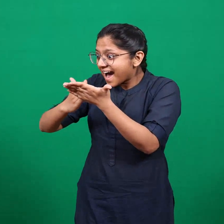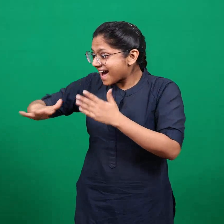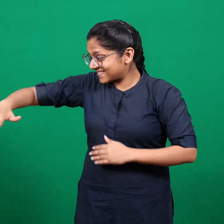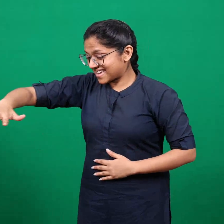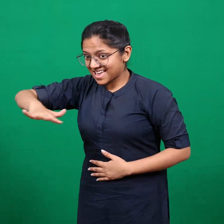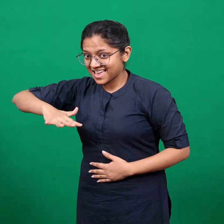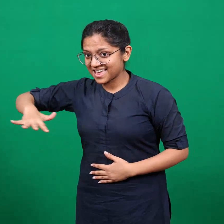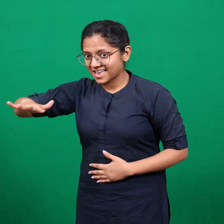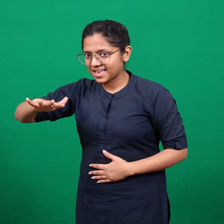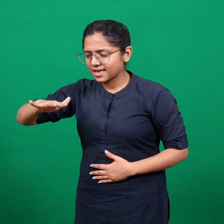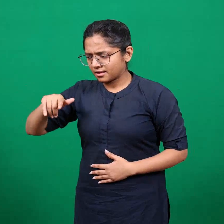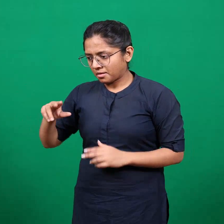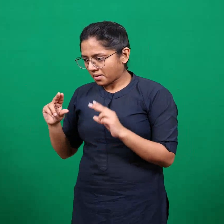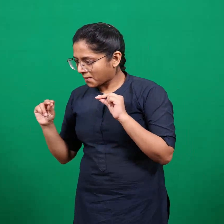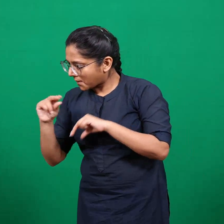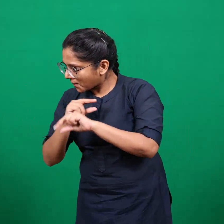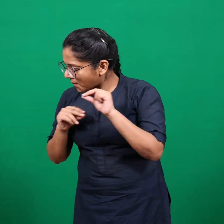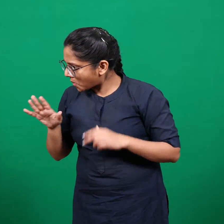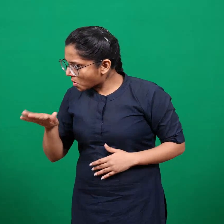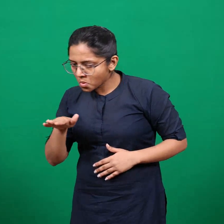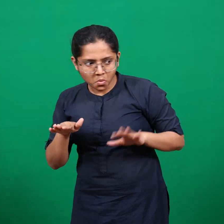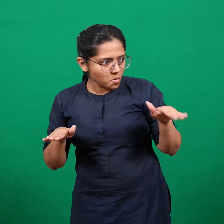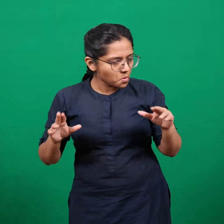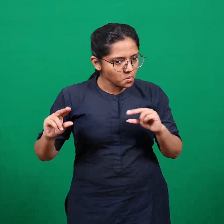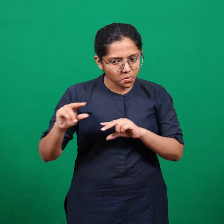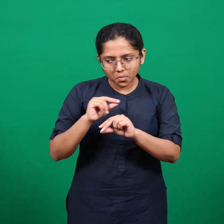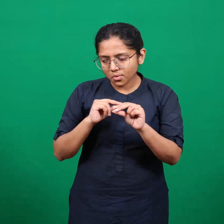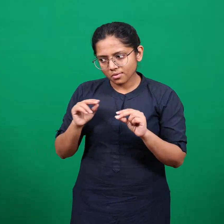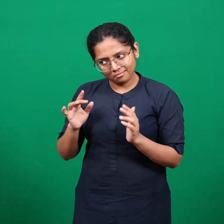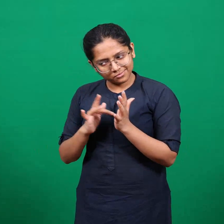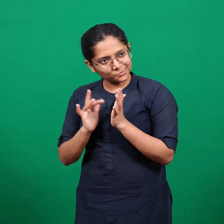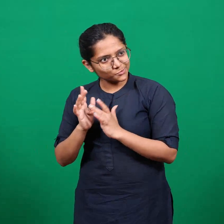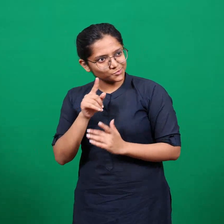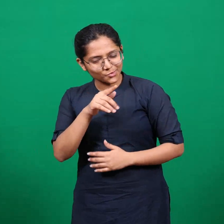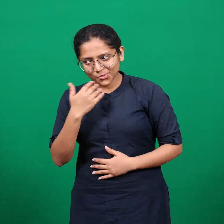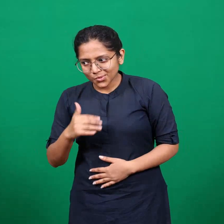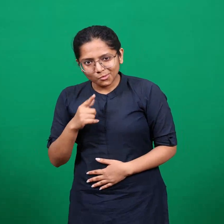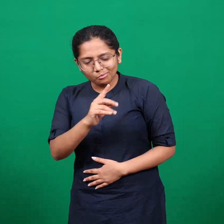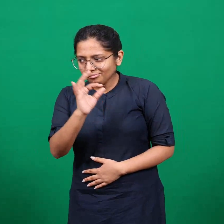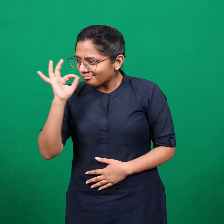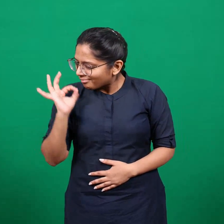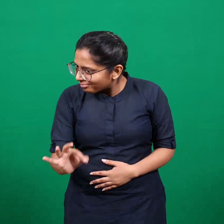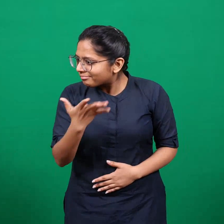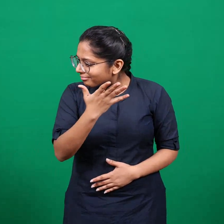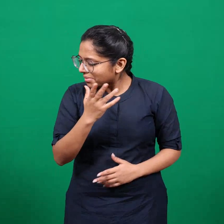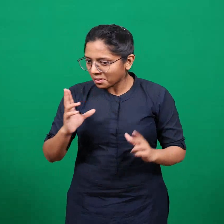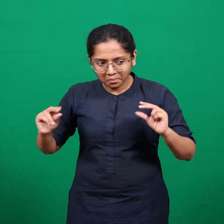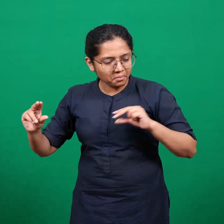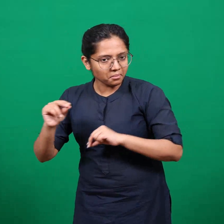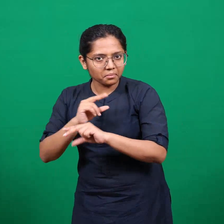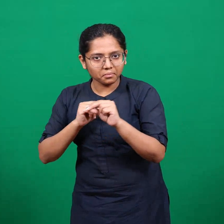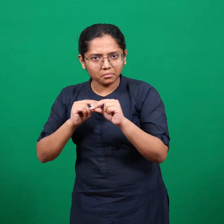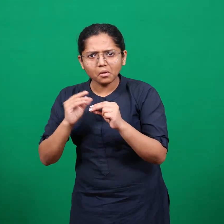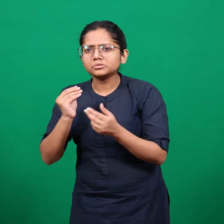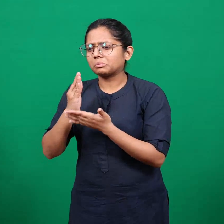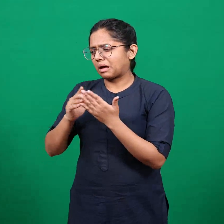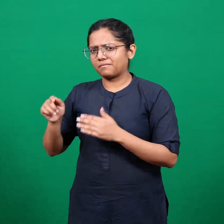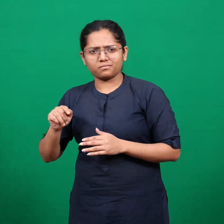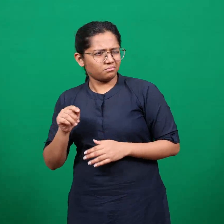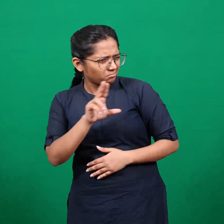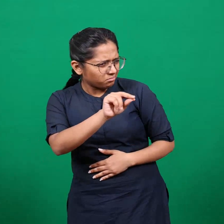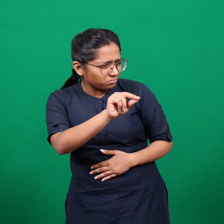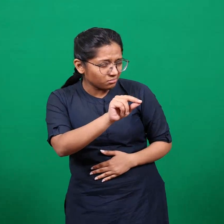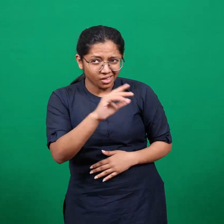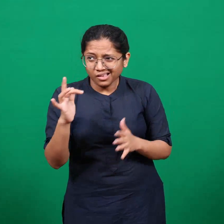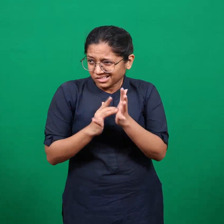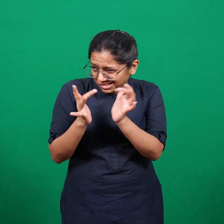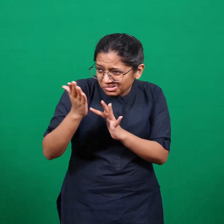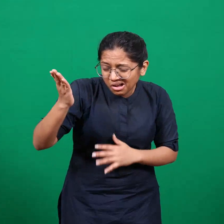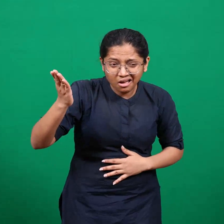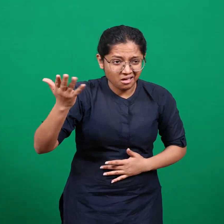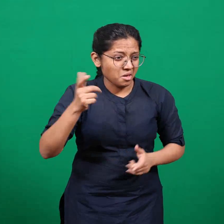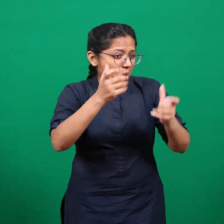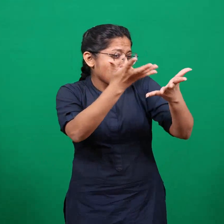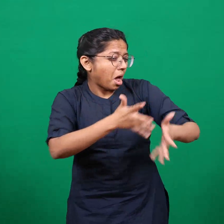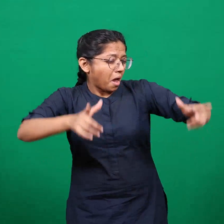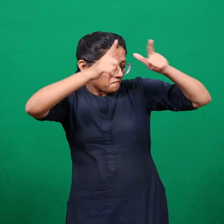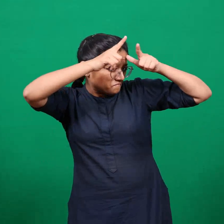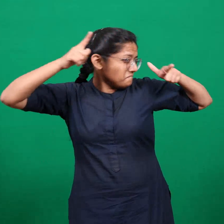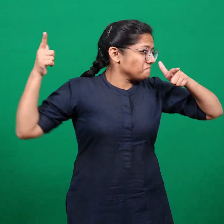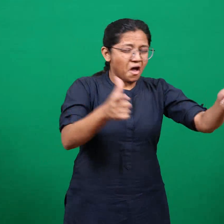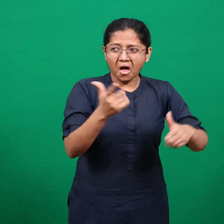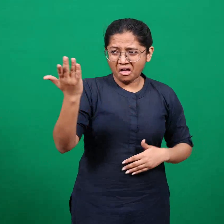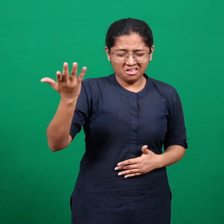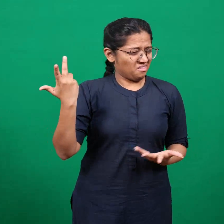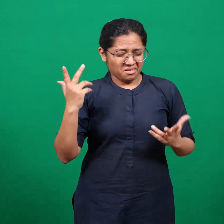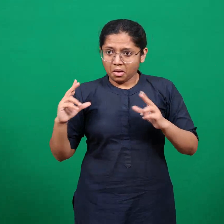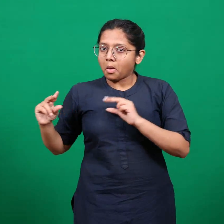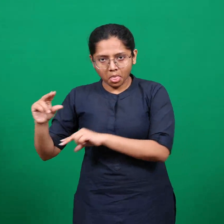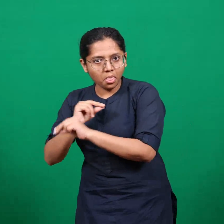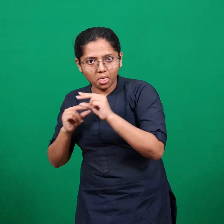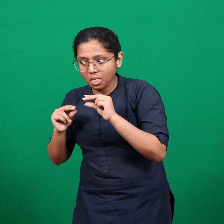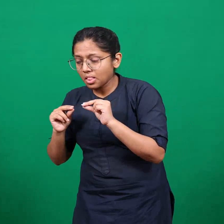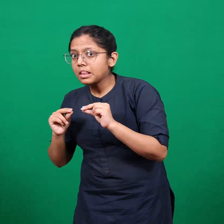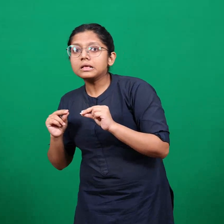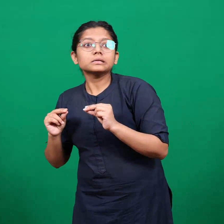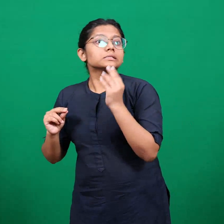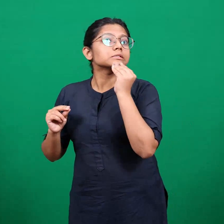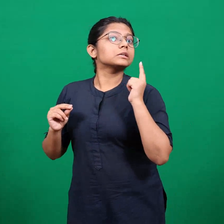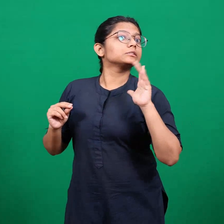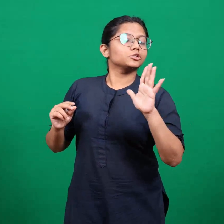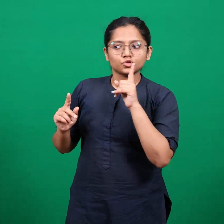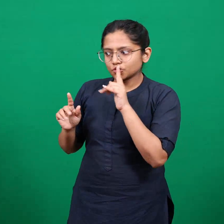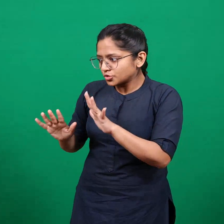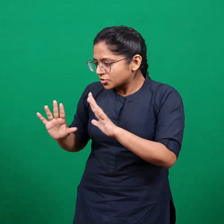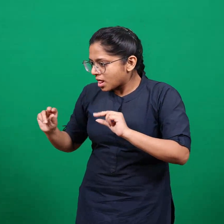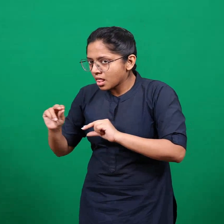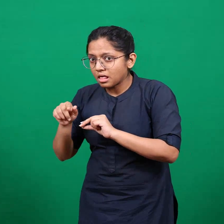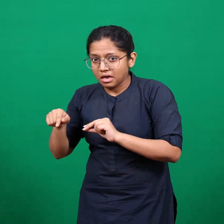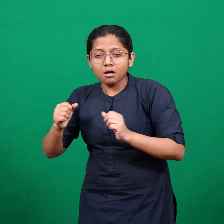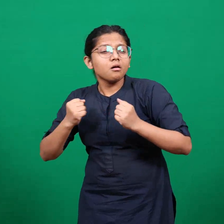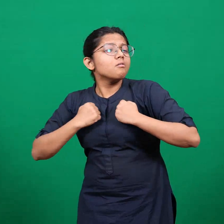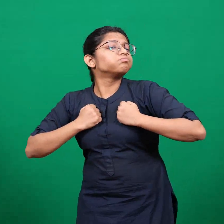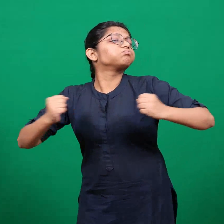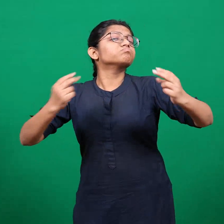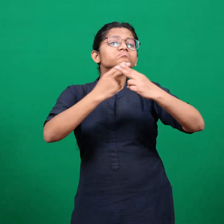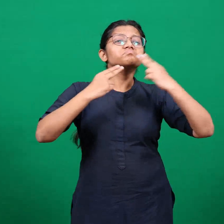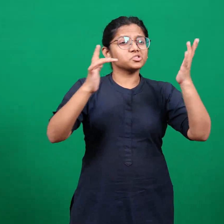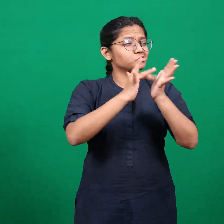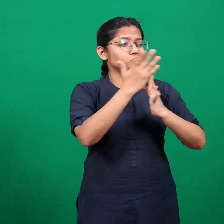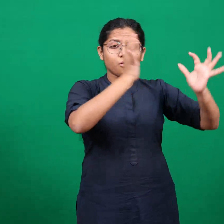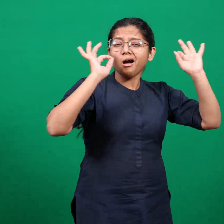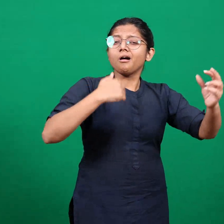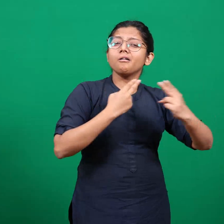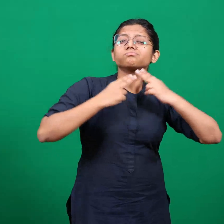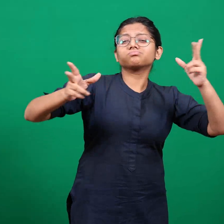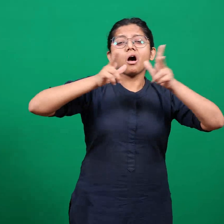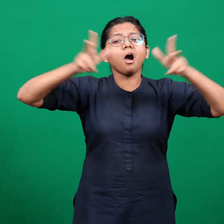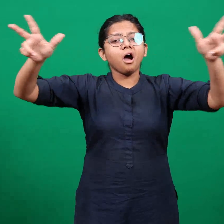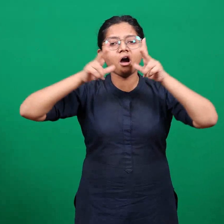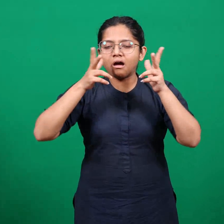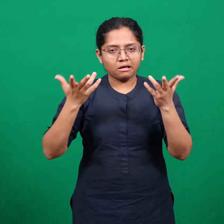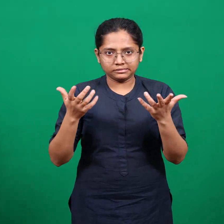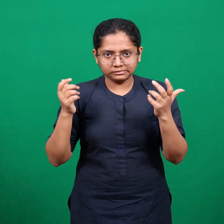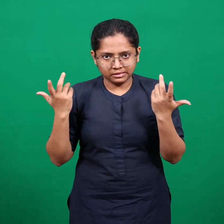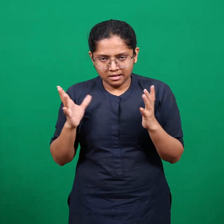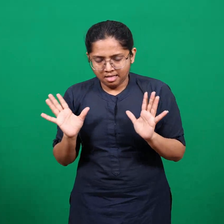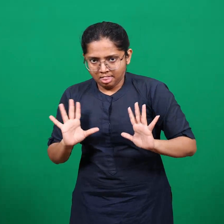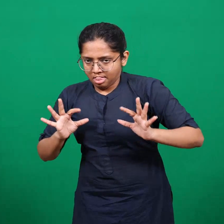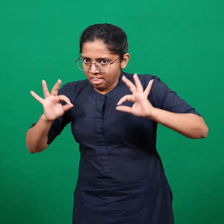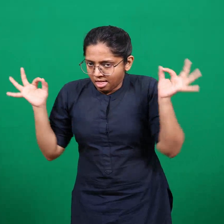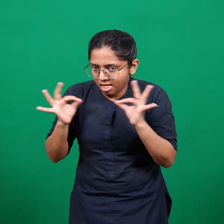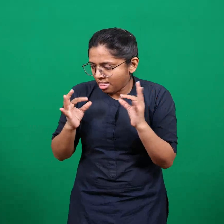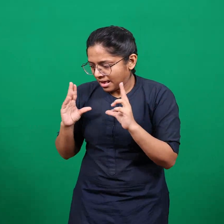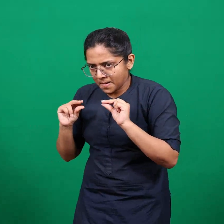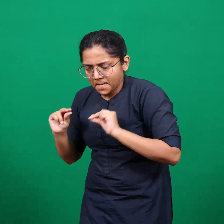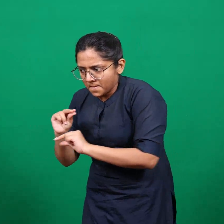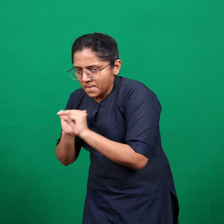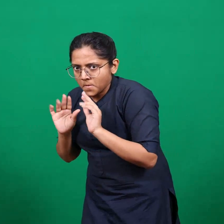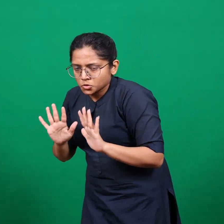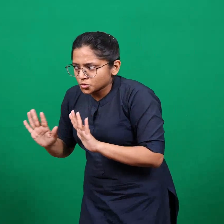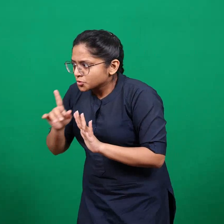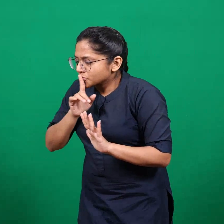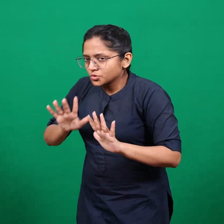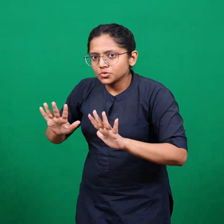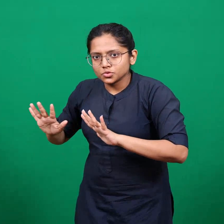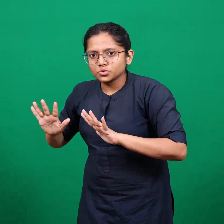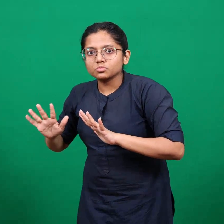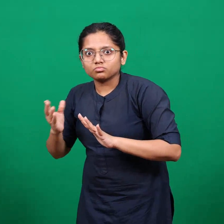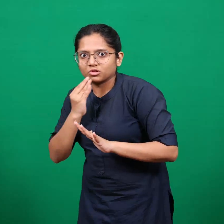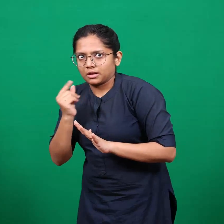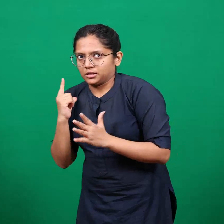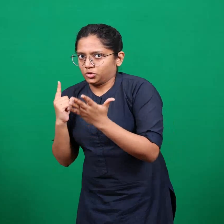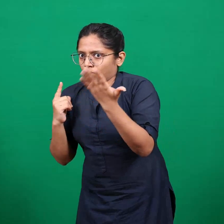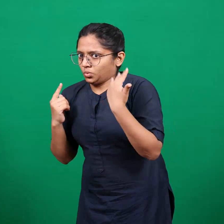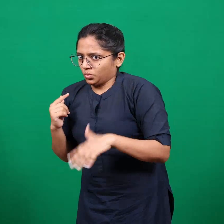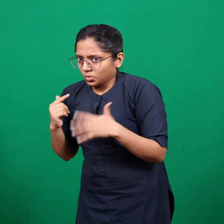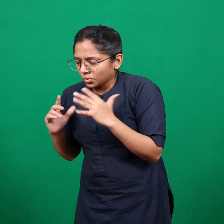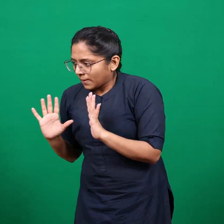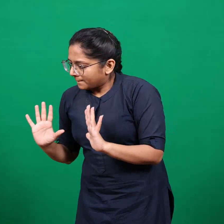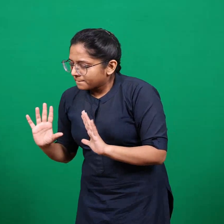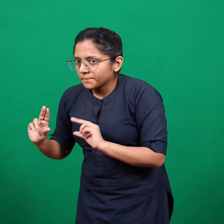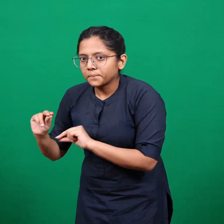Many in the crowds were whispering about Him. Some said, "He is a good man." But others replied, "No, He deceives the people."